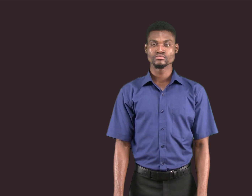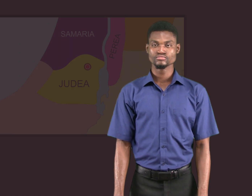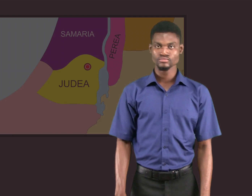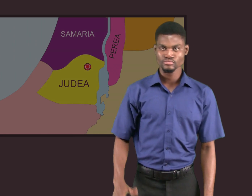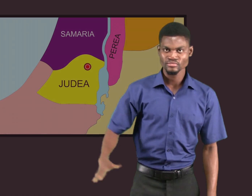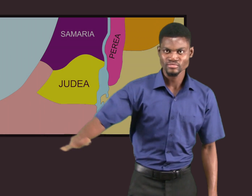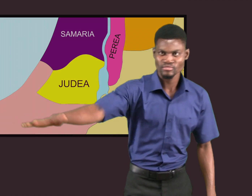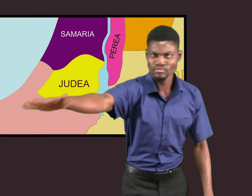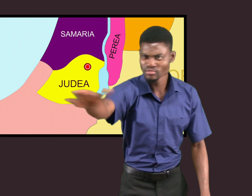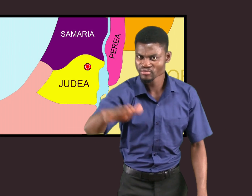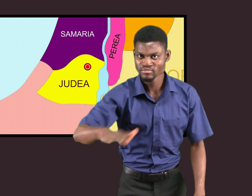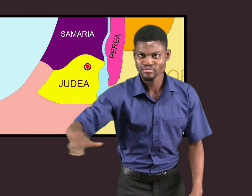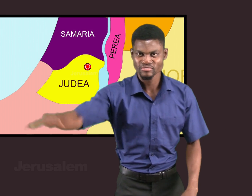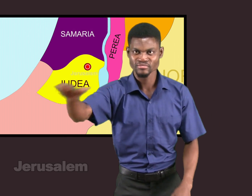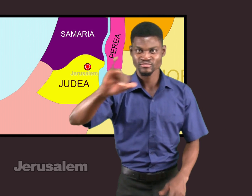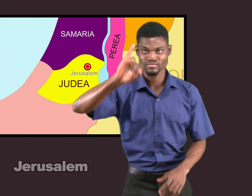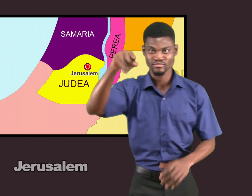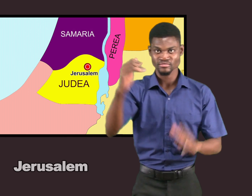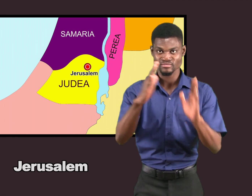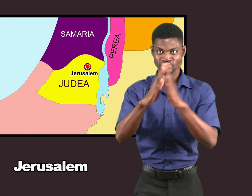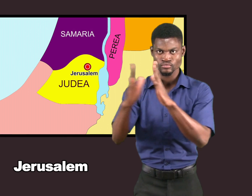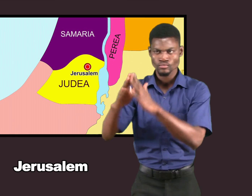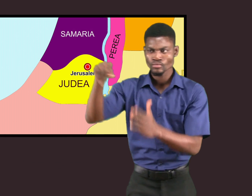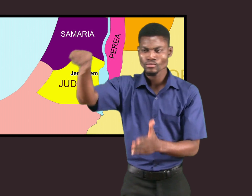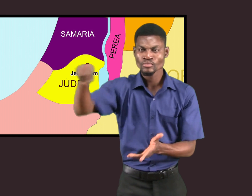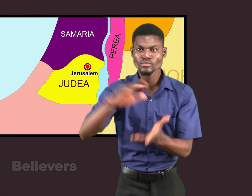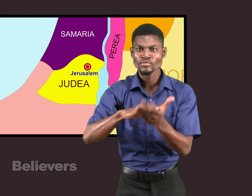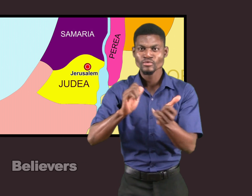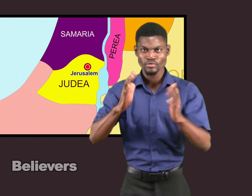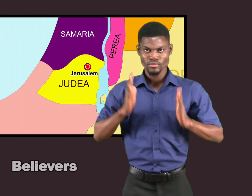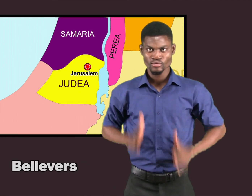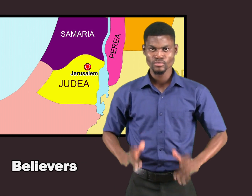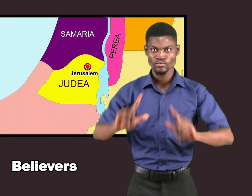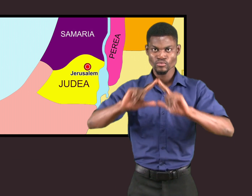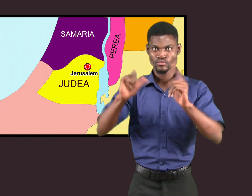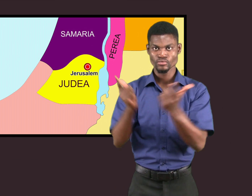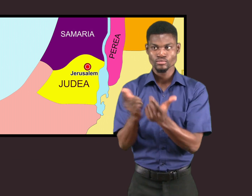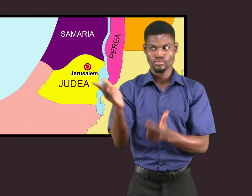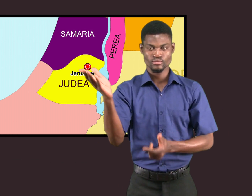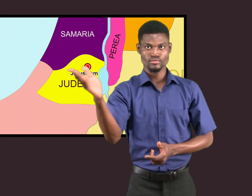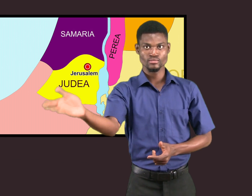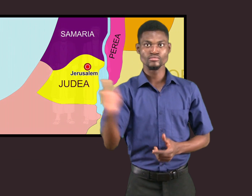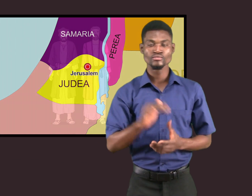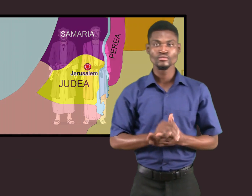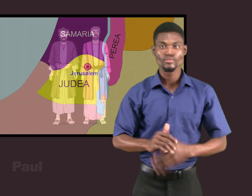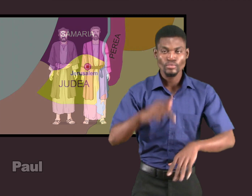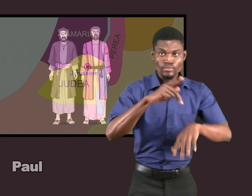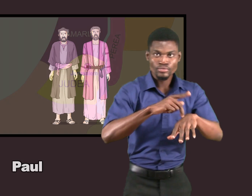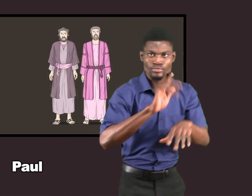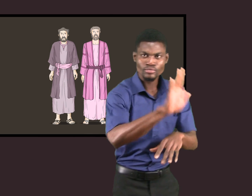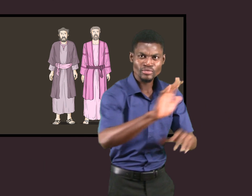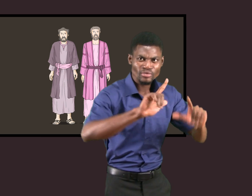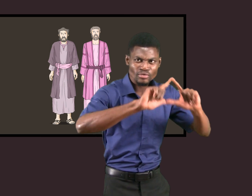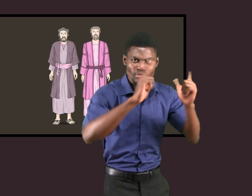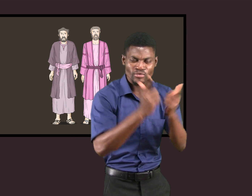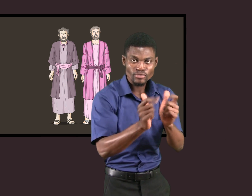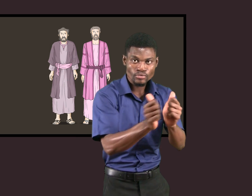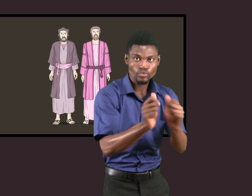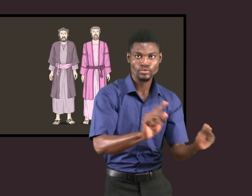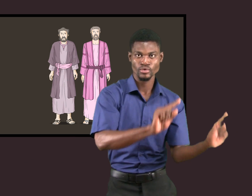When we arrived in Jerusalem, the brothers welcomed us joyfully.